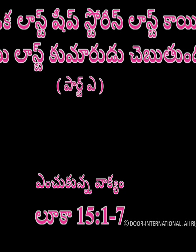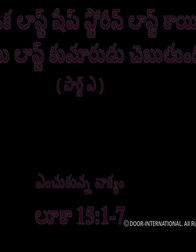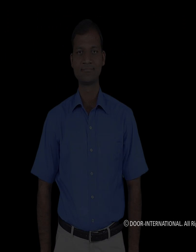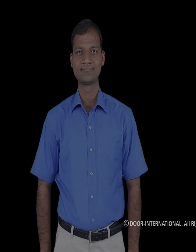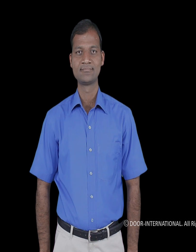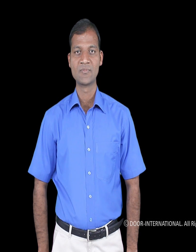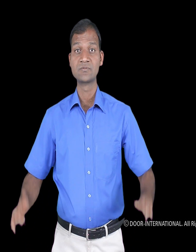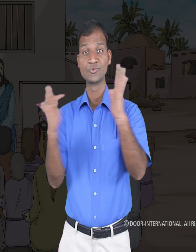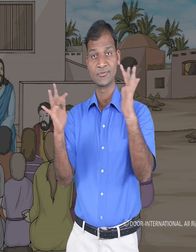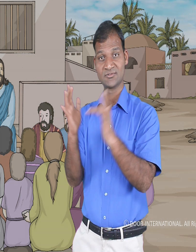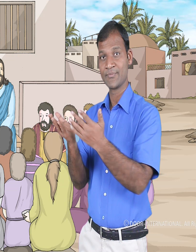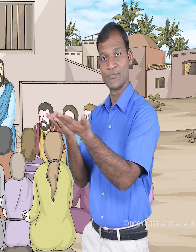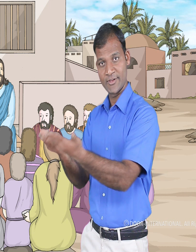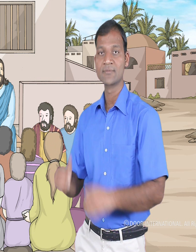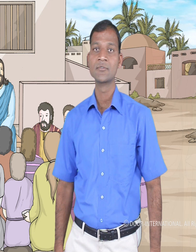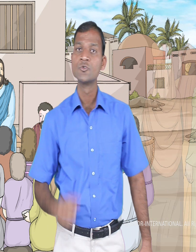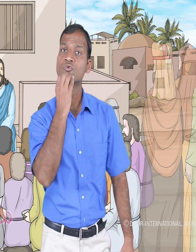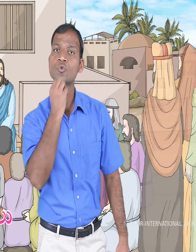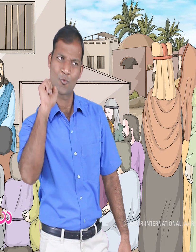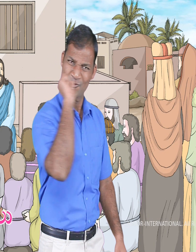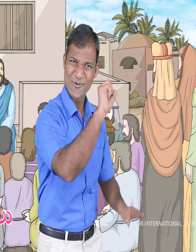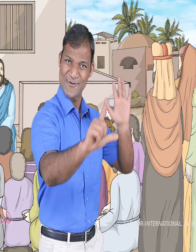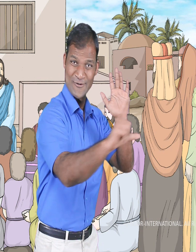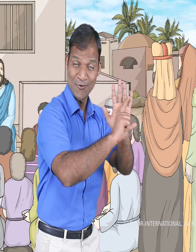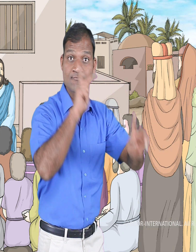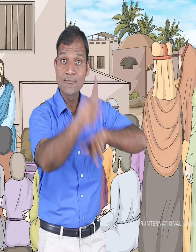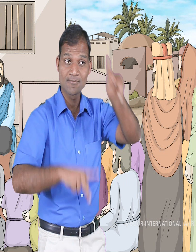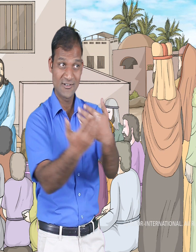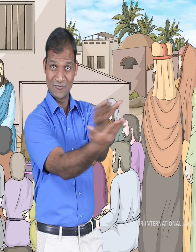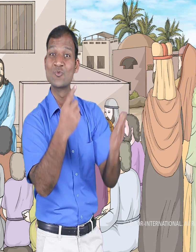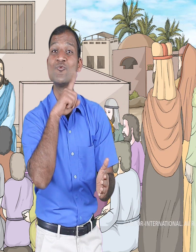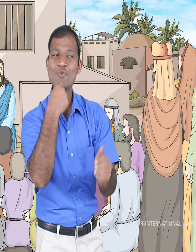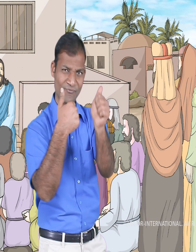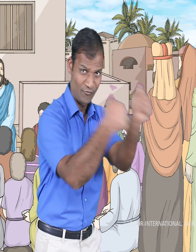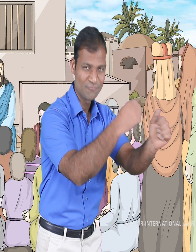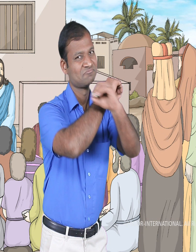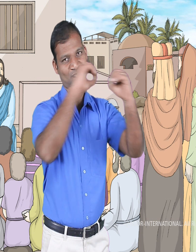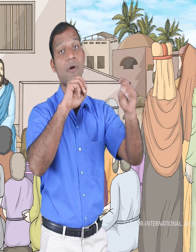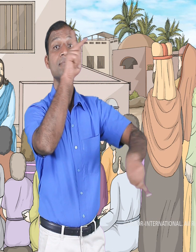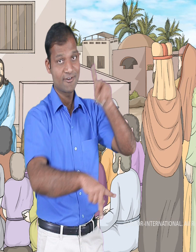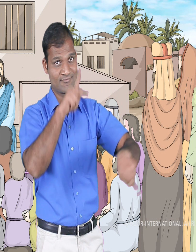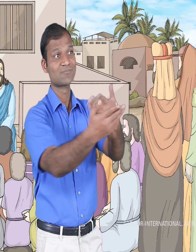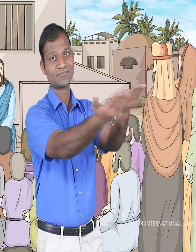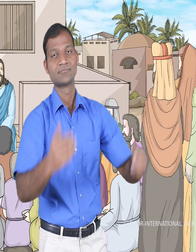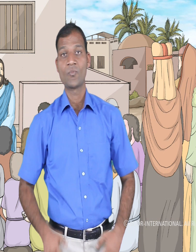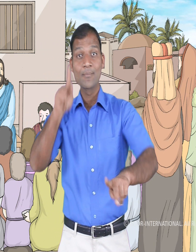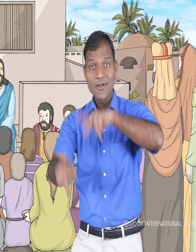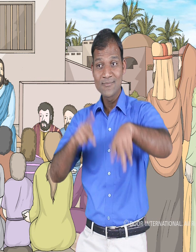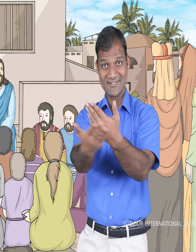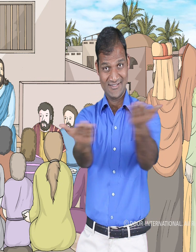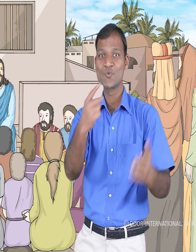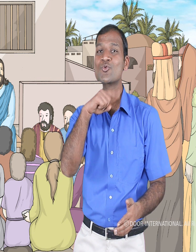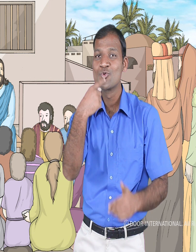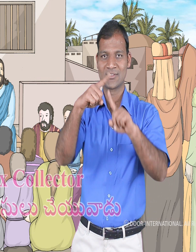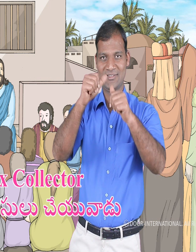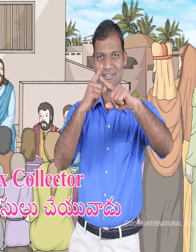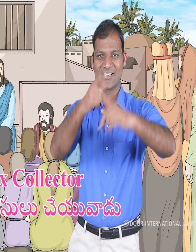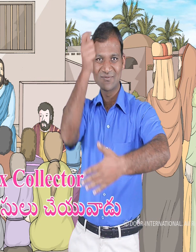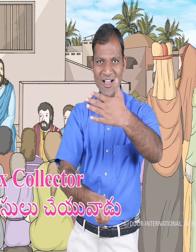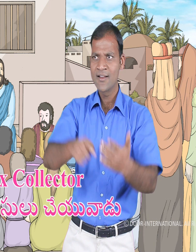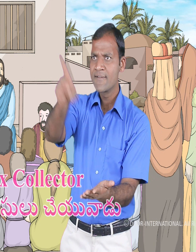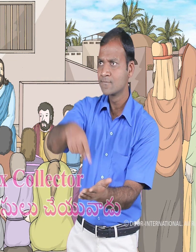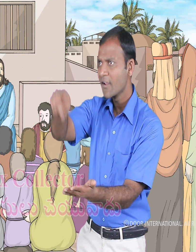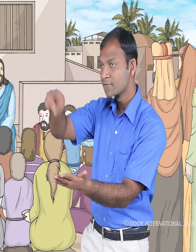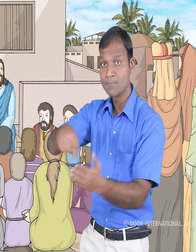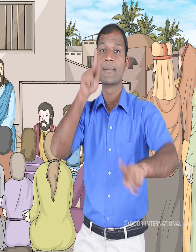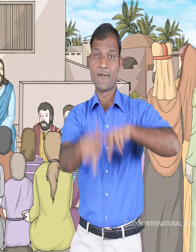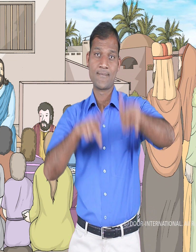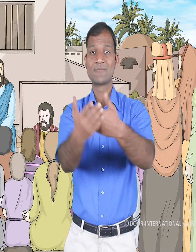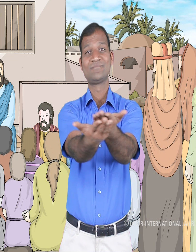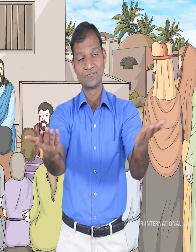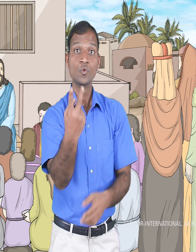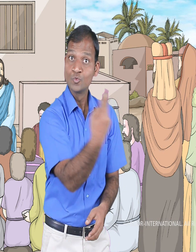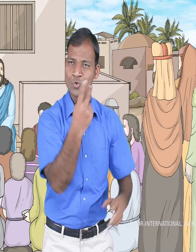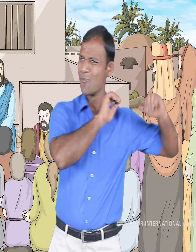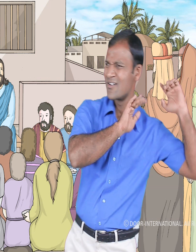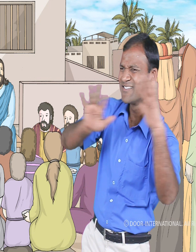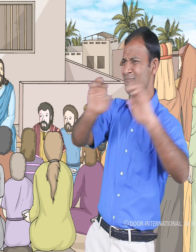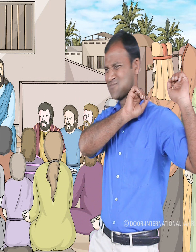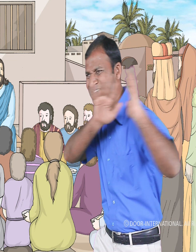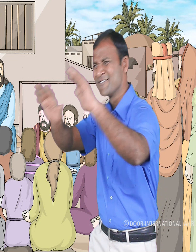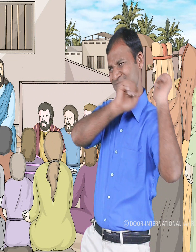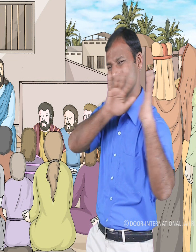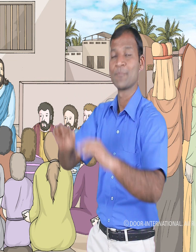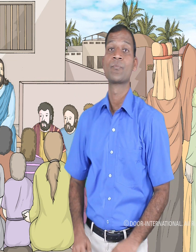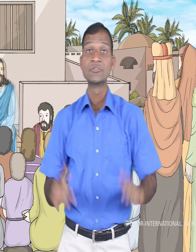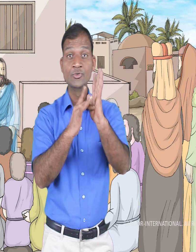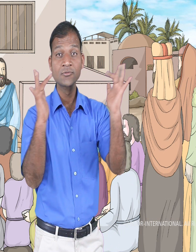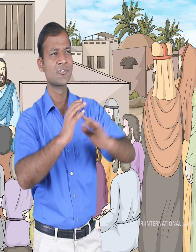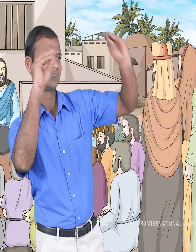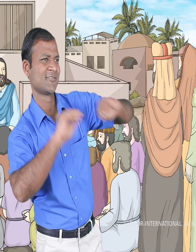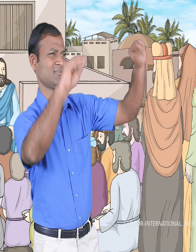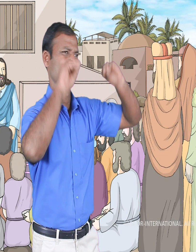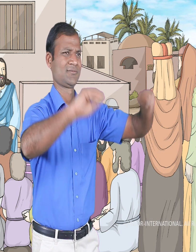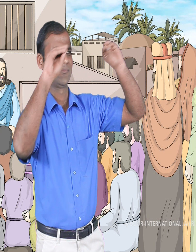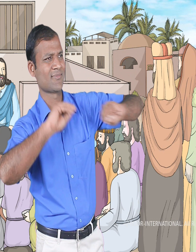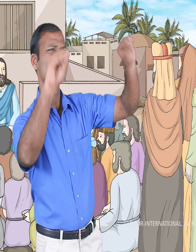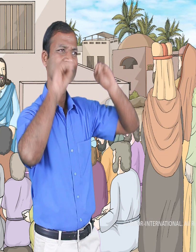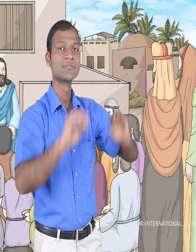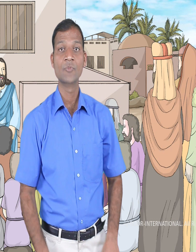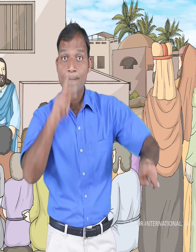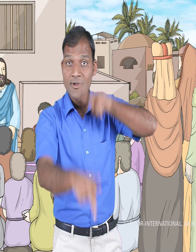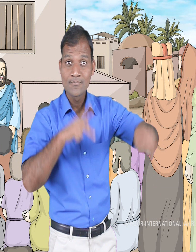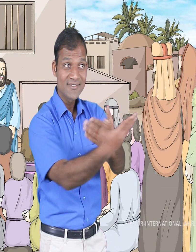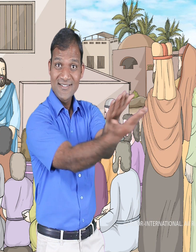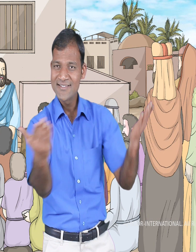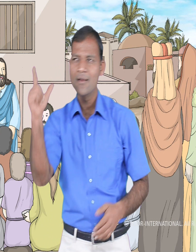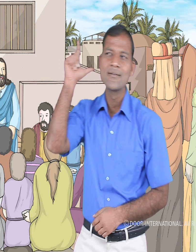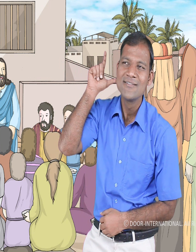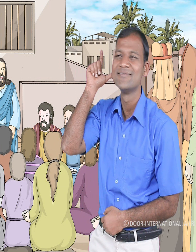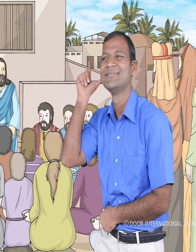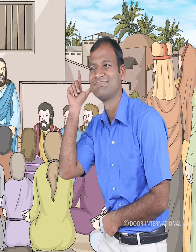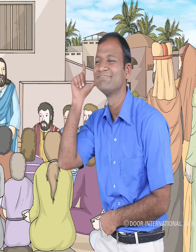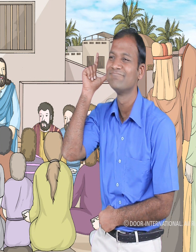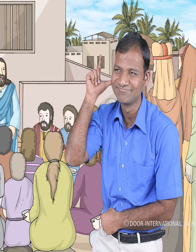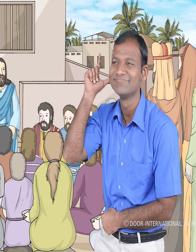Now all the tax collectors and sinners were gathering around to listen to Jesus.